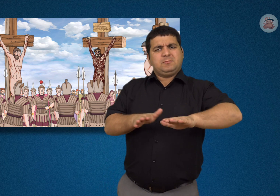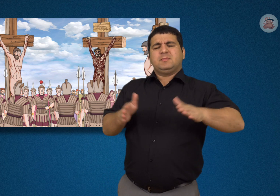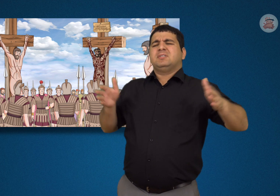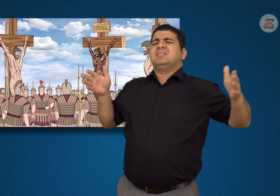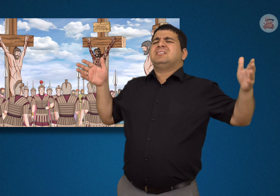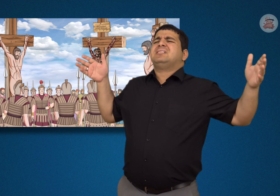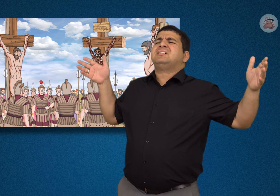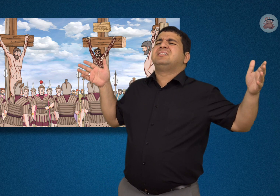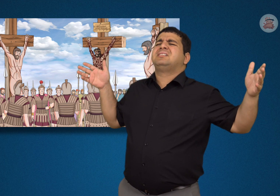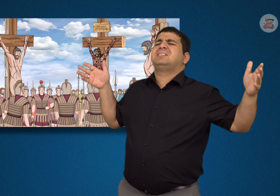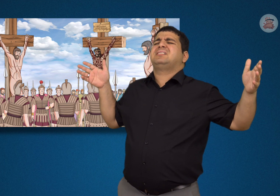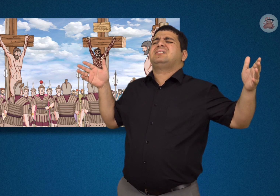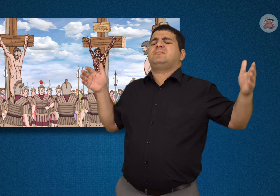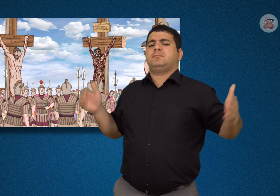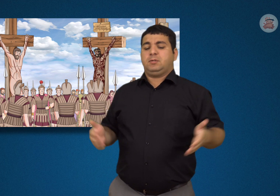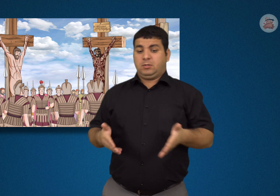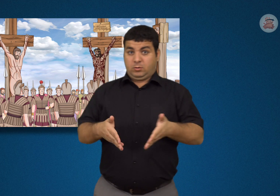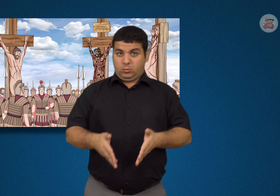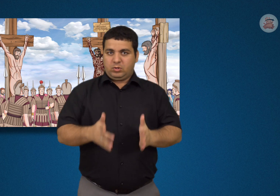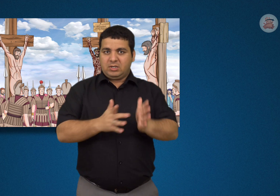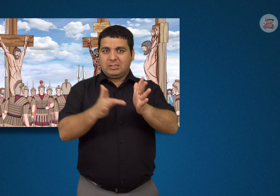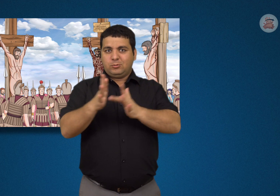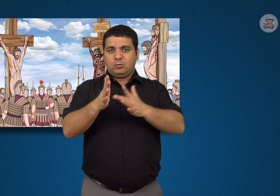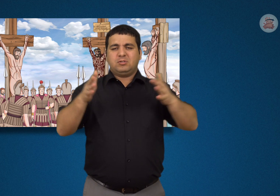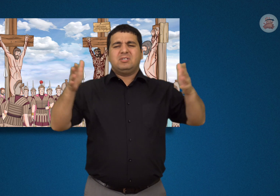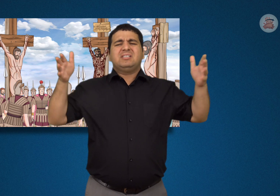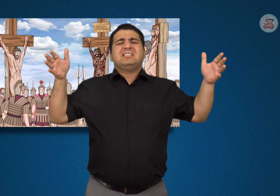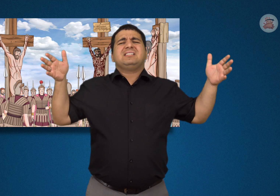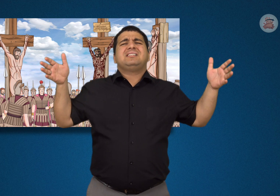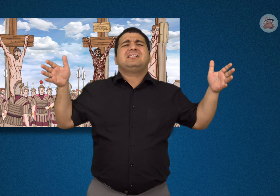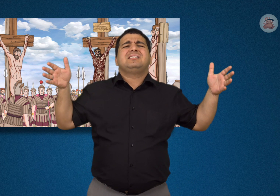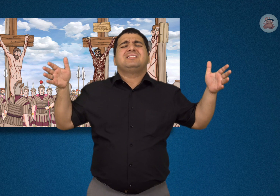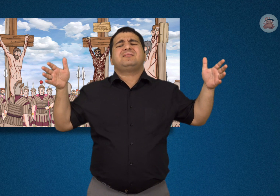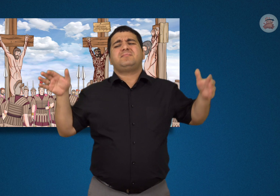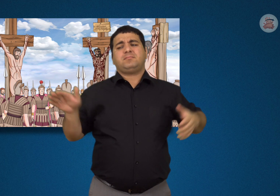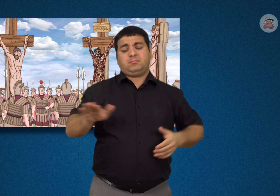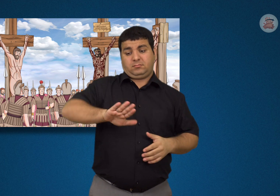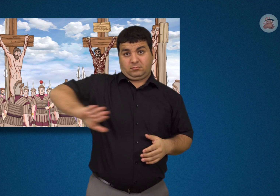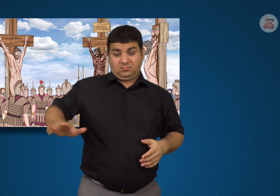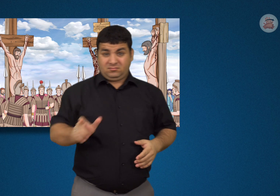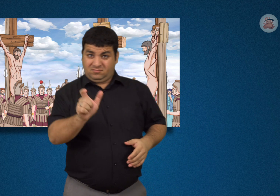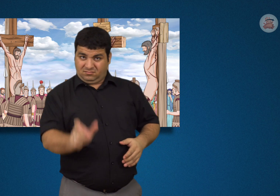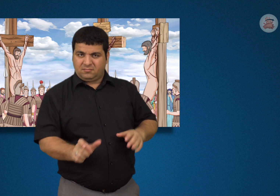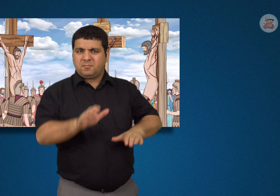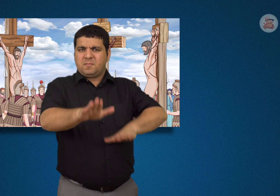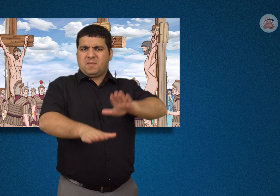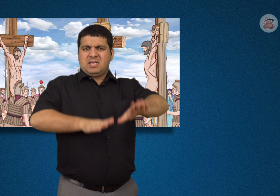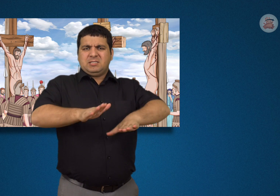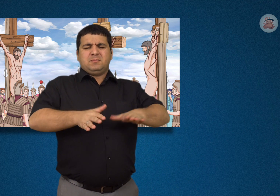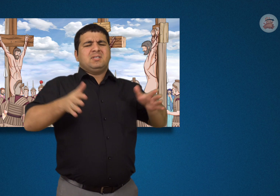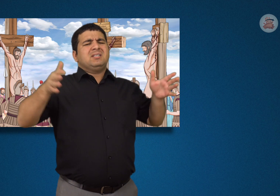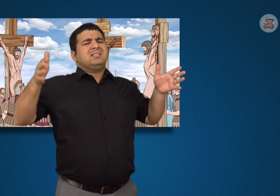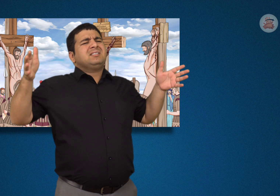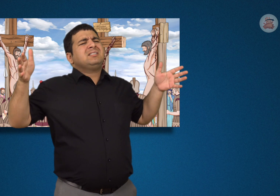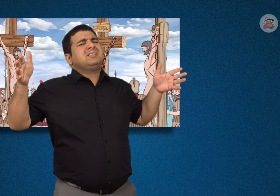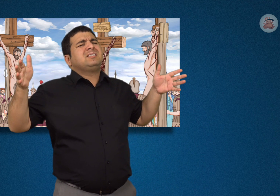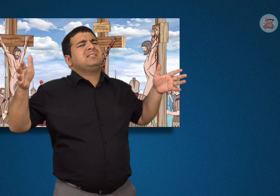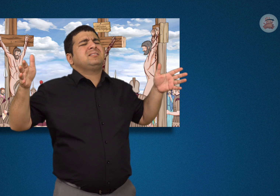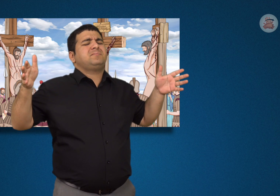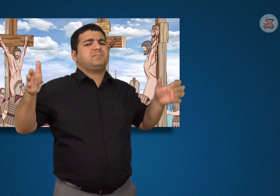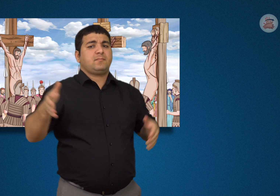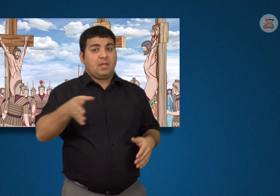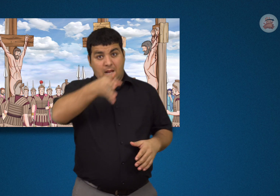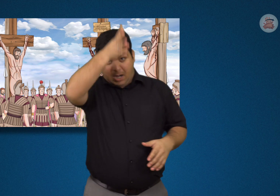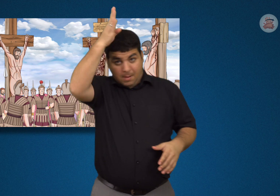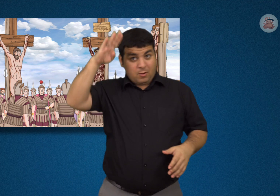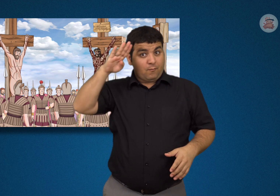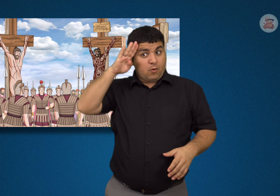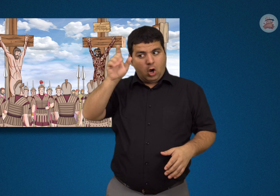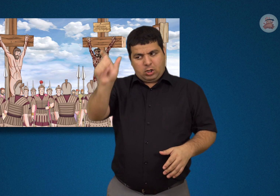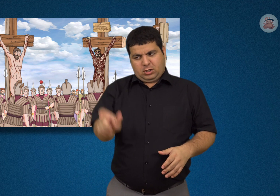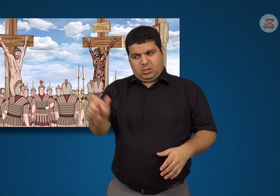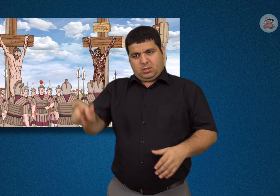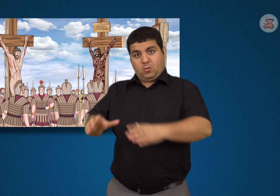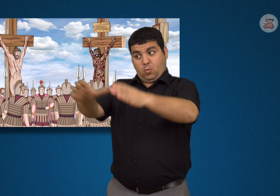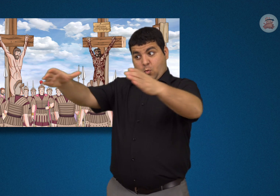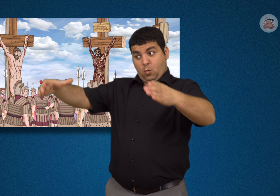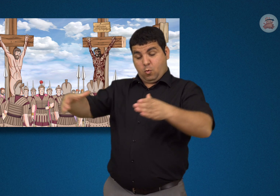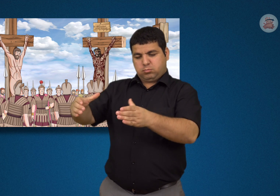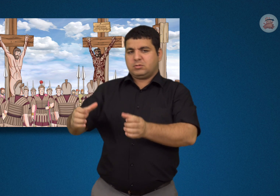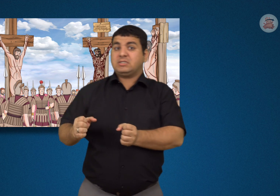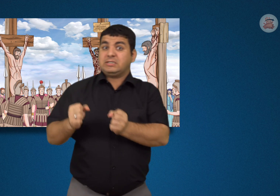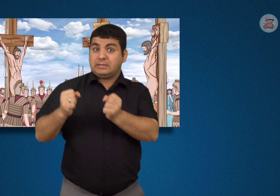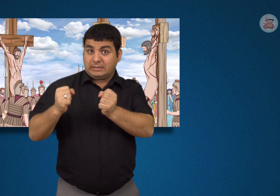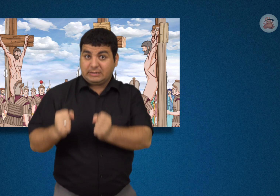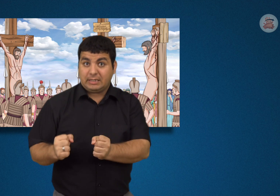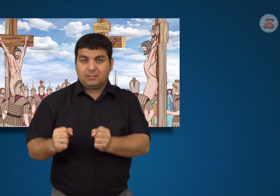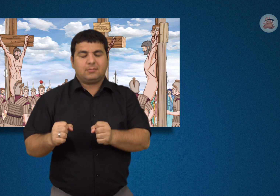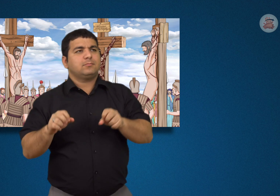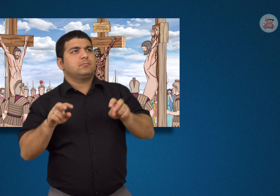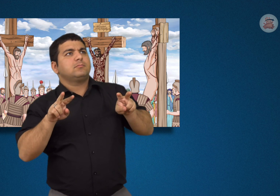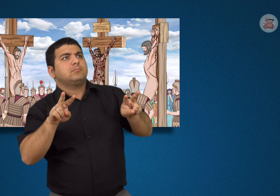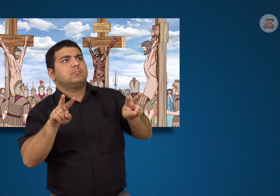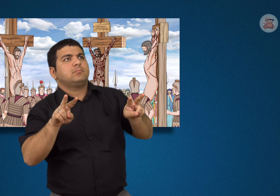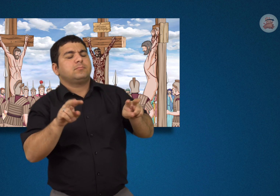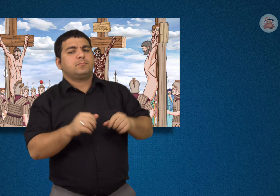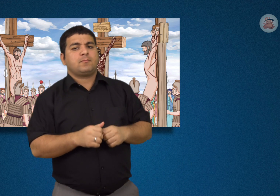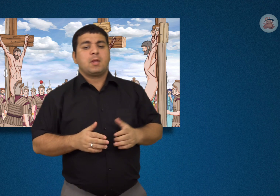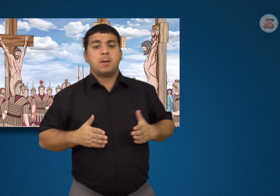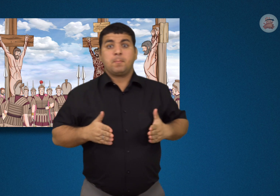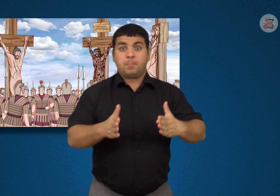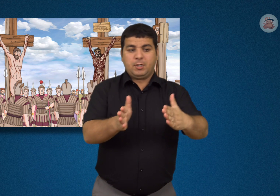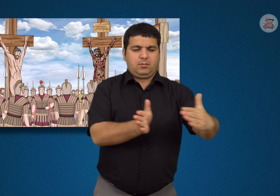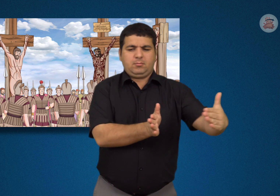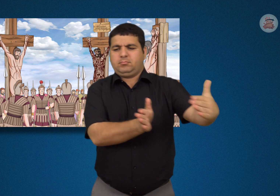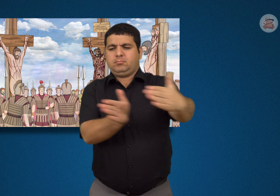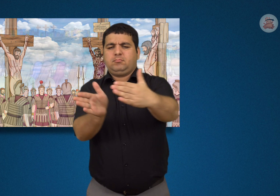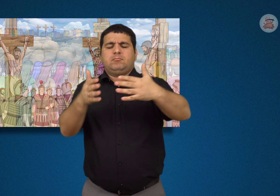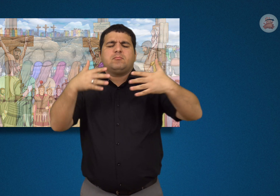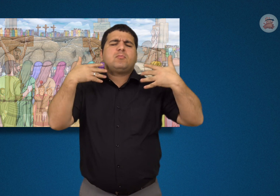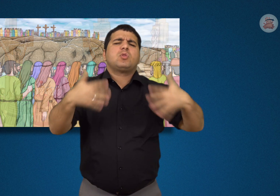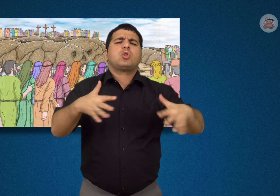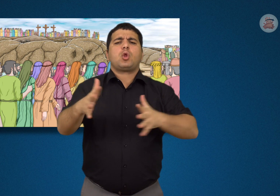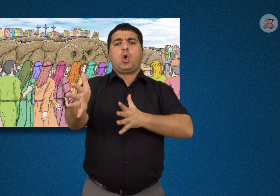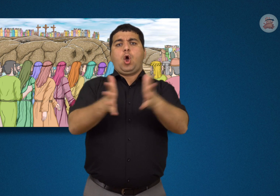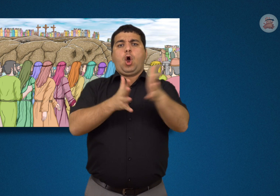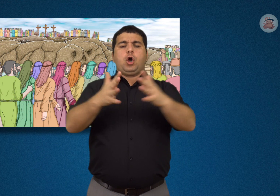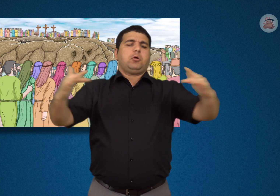Two robbers were crucified with Him, one on His right hand and the other on His left.